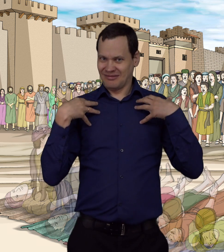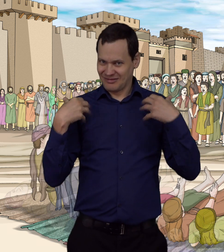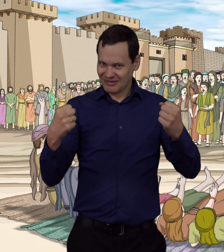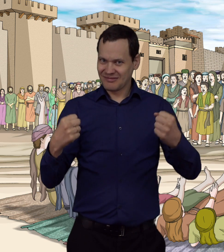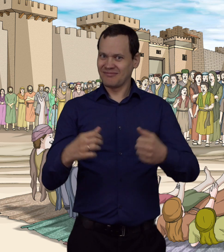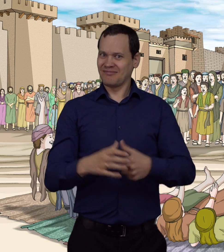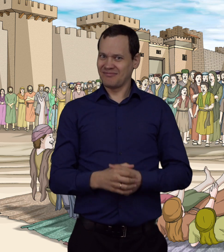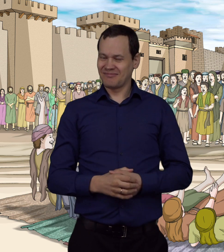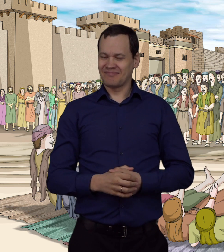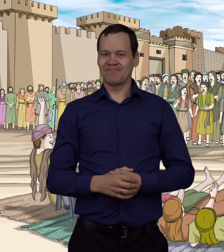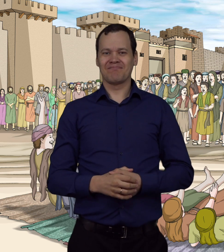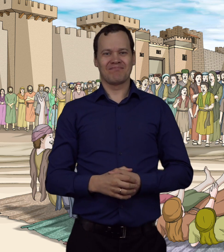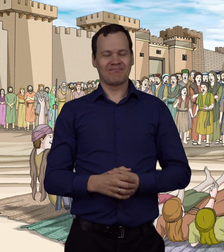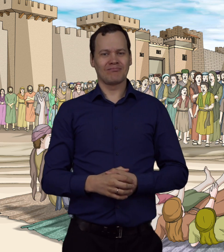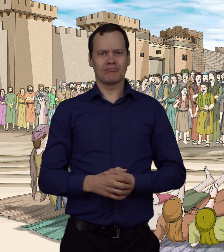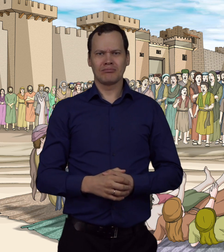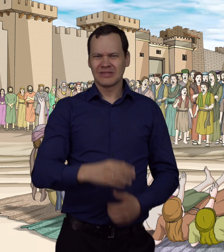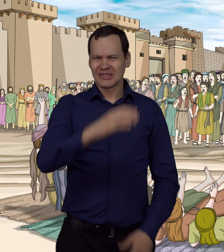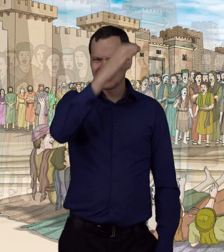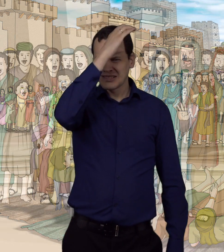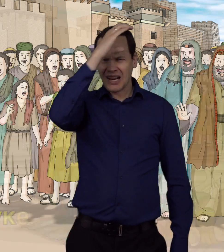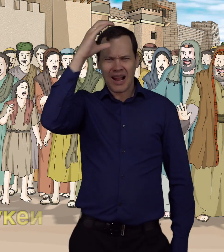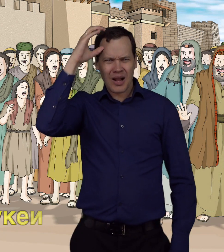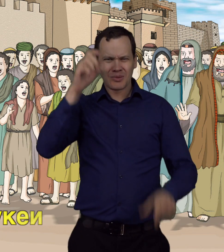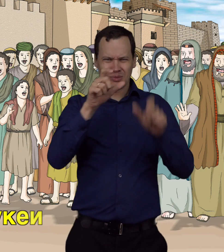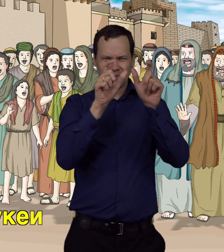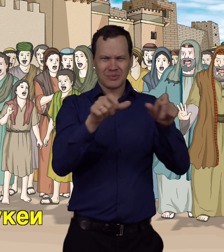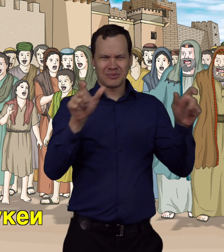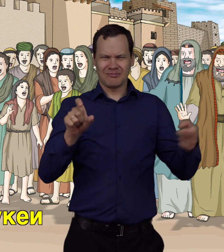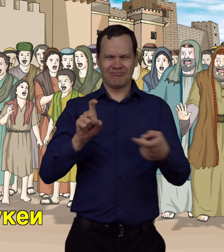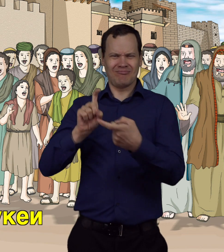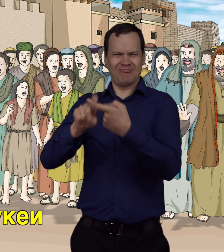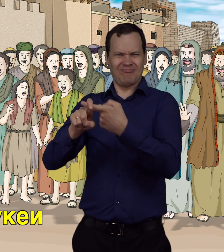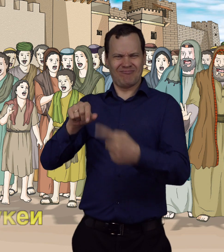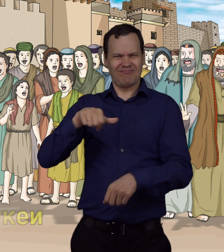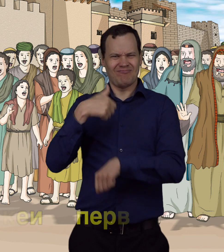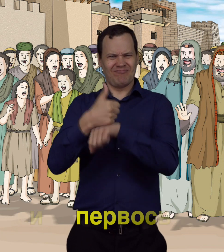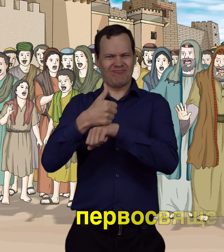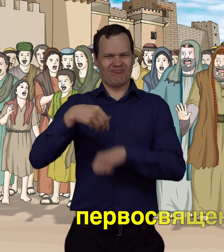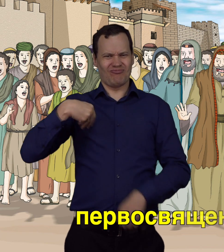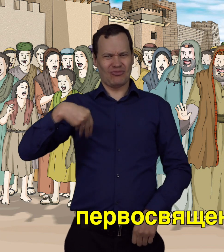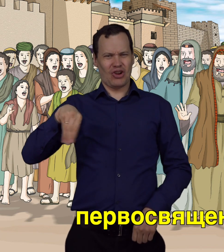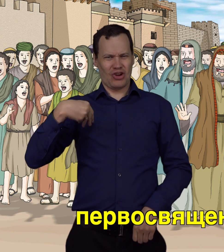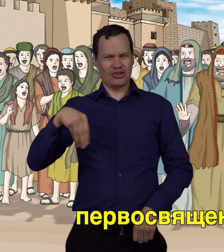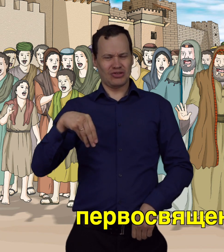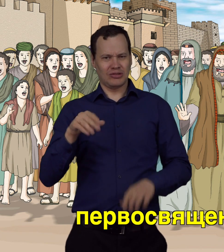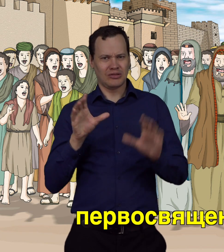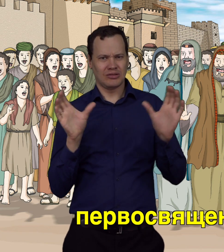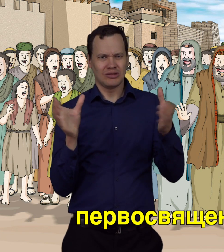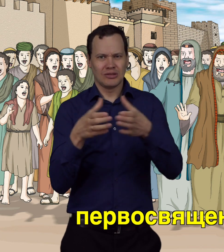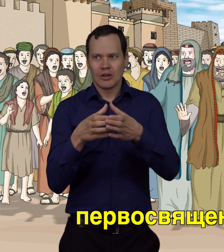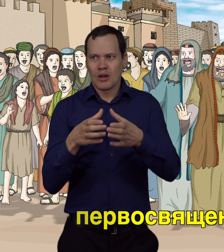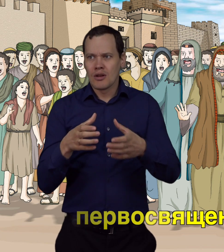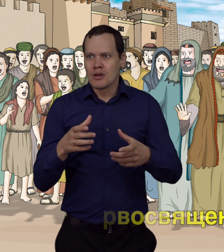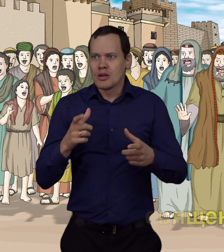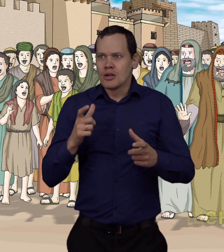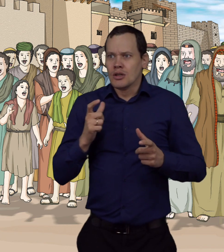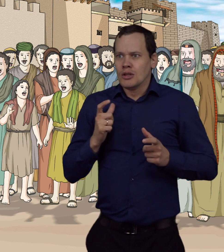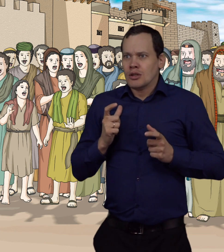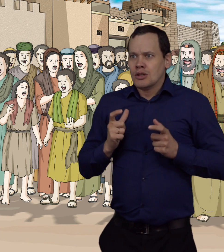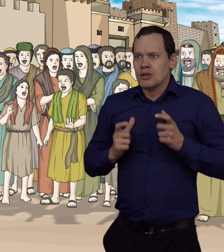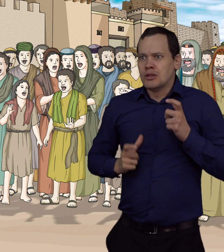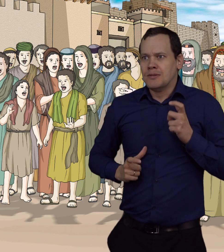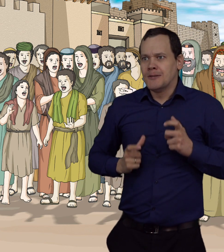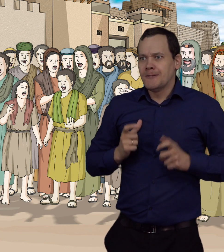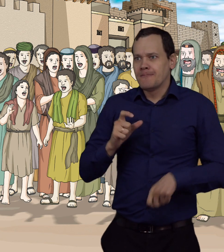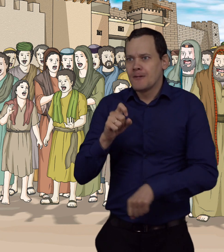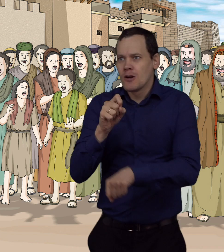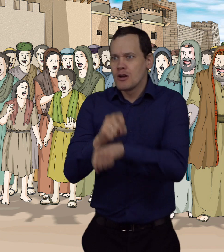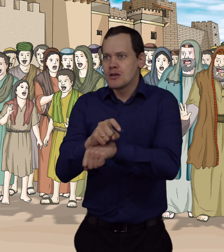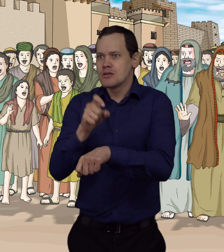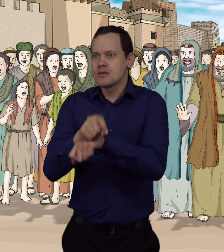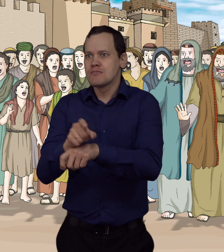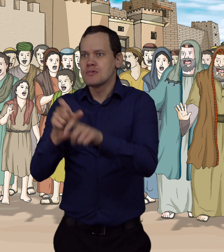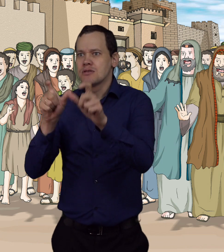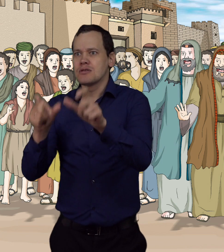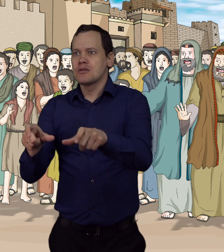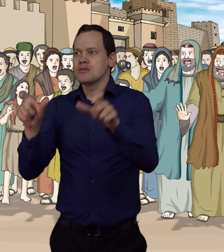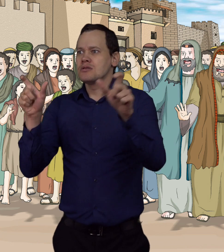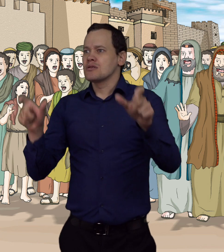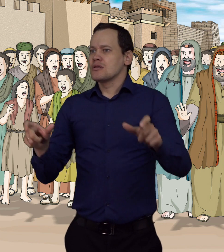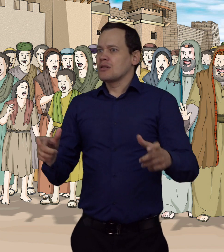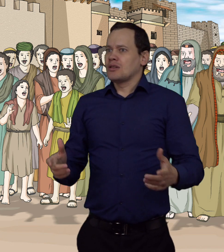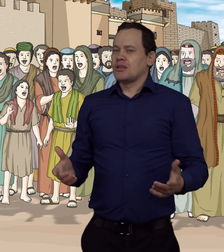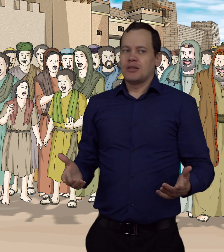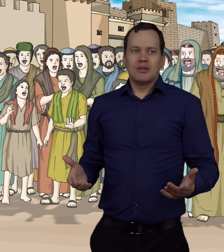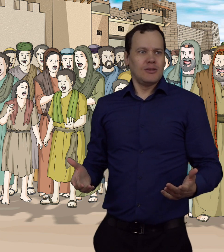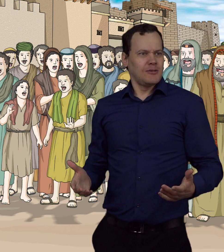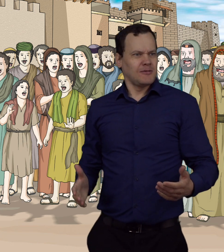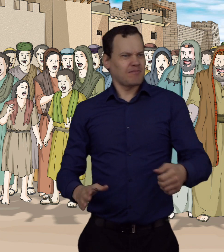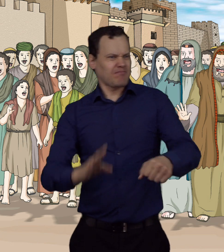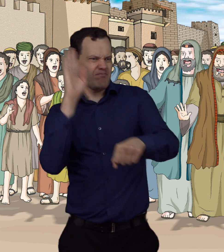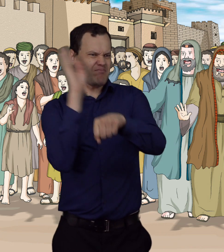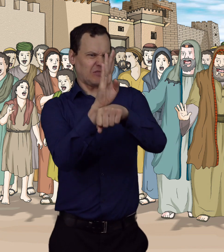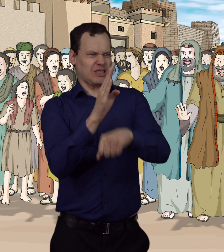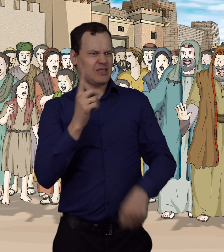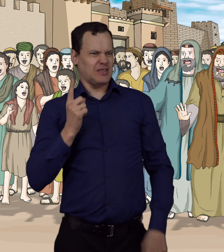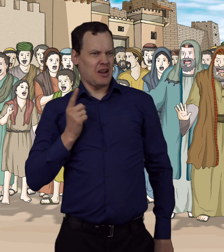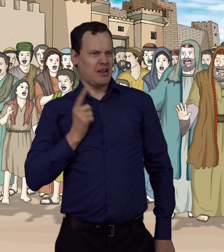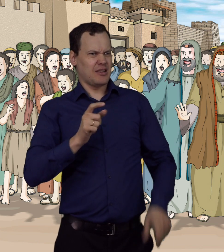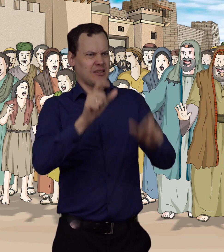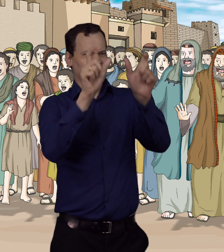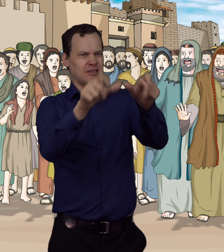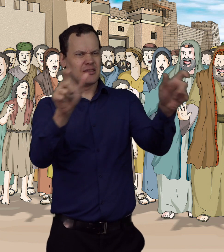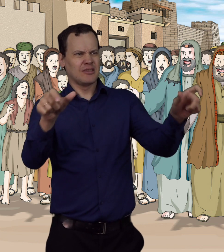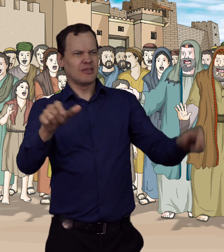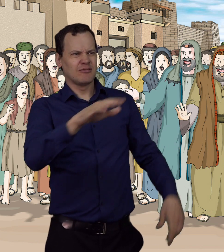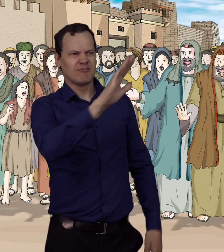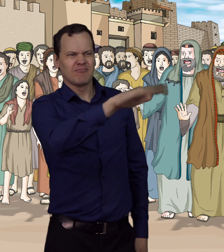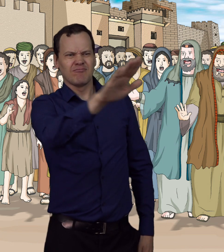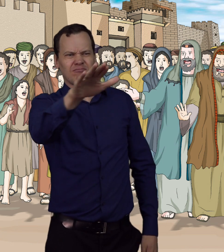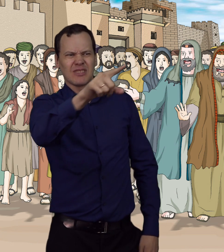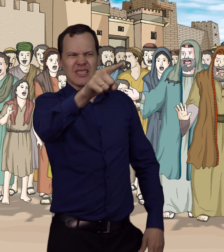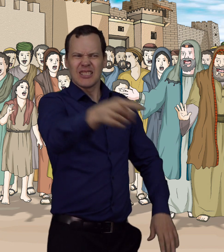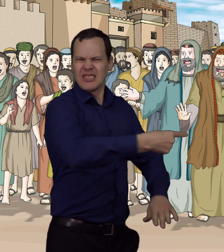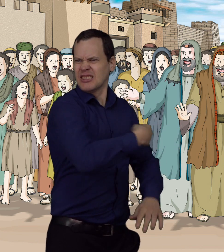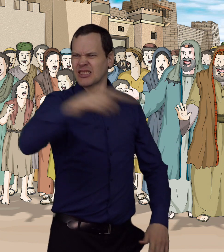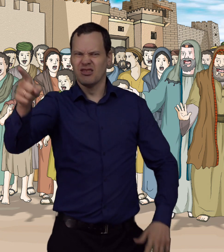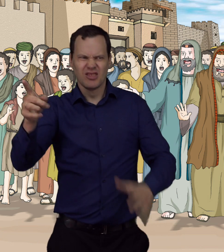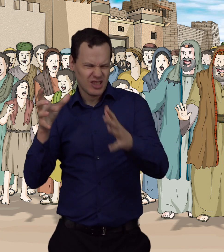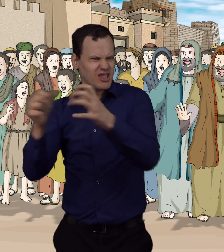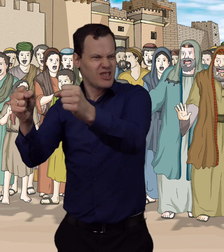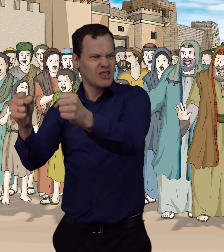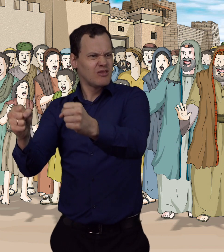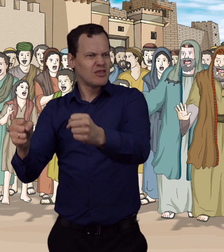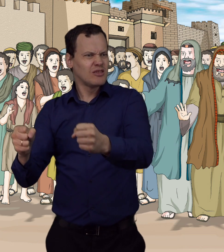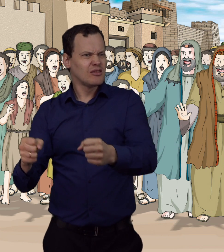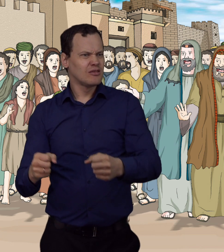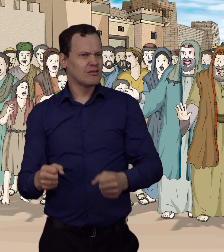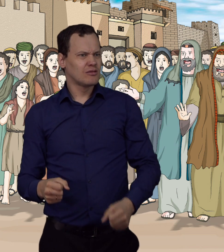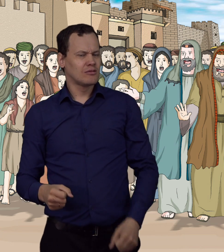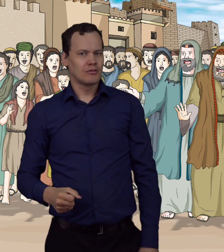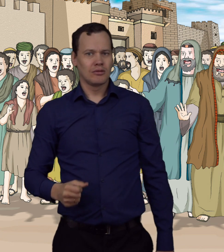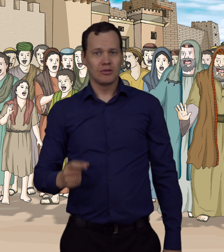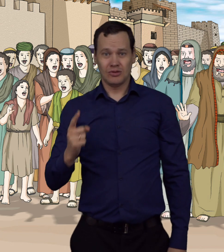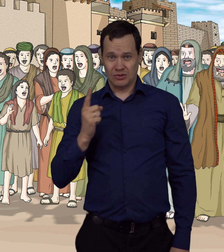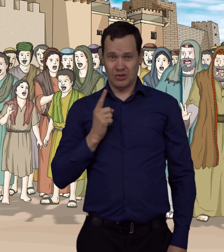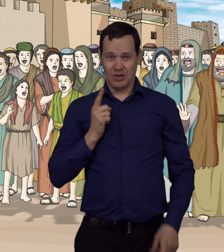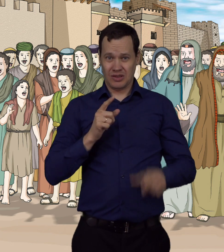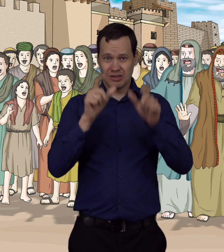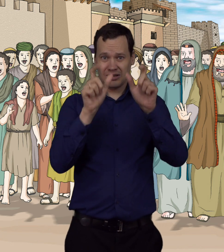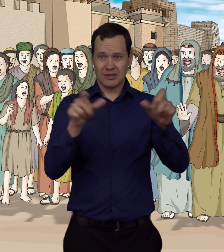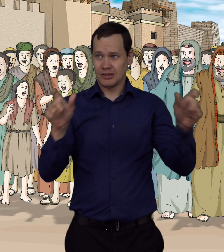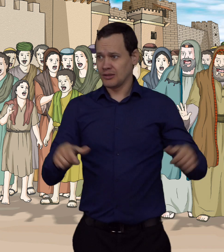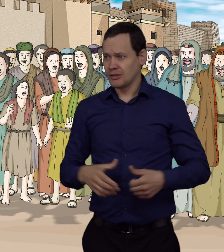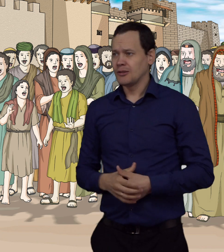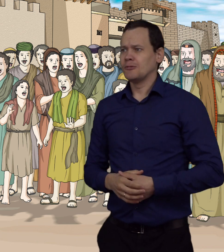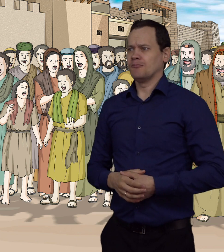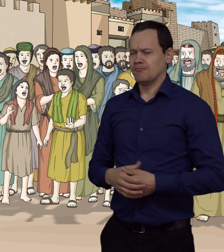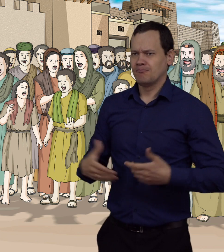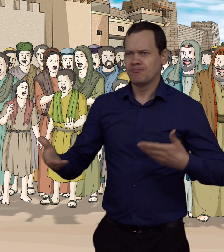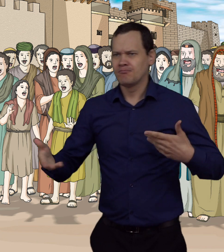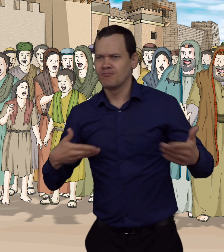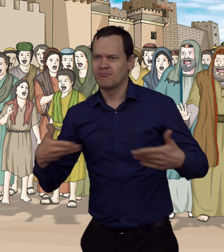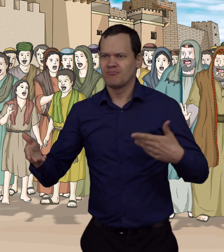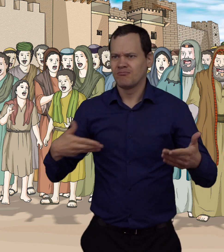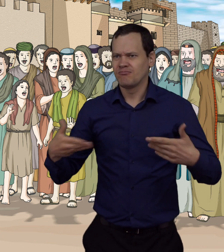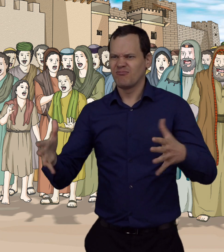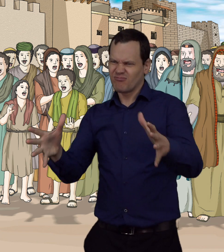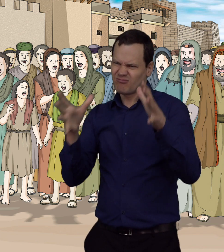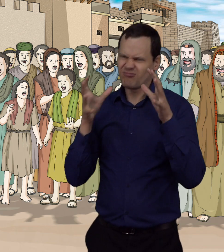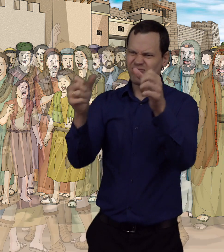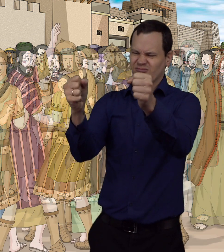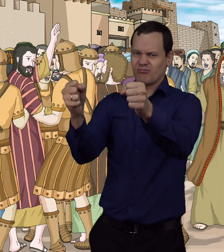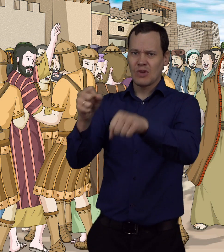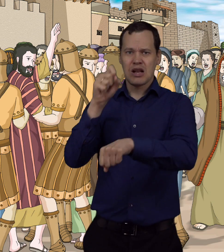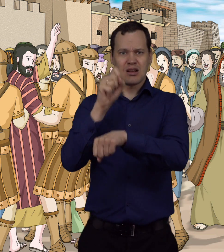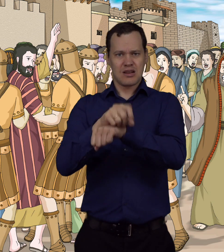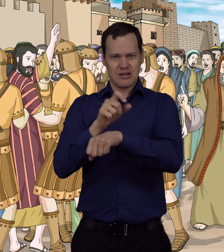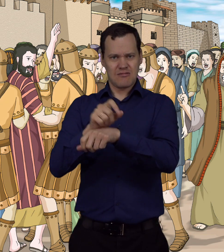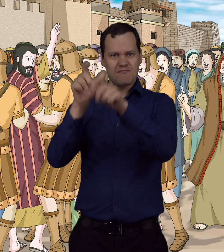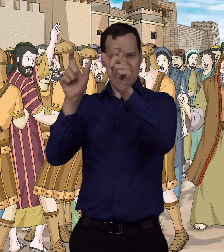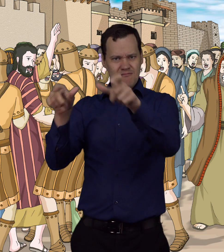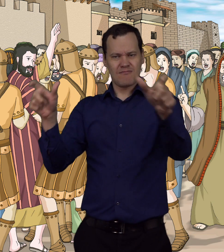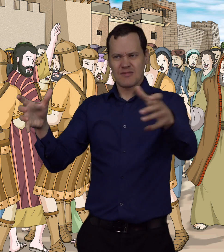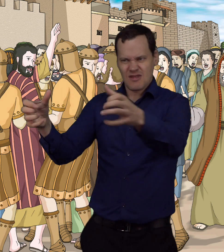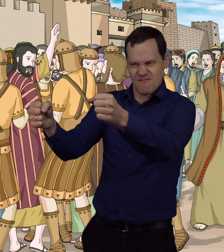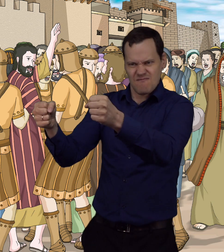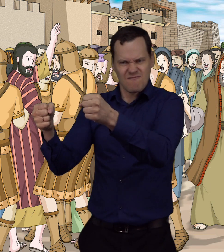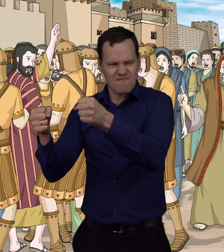Then the high priest and all his associates, who belonged to the party of the Sadducees, were filled with jealousy.